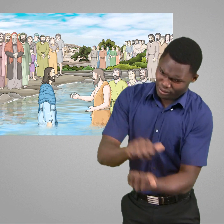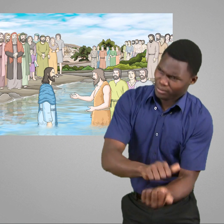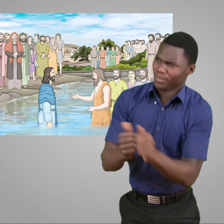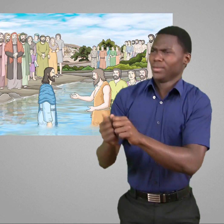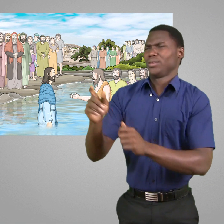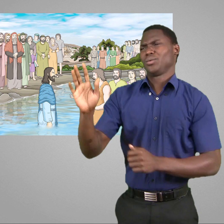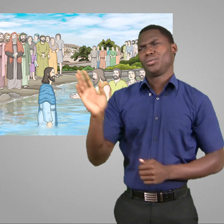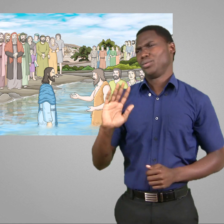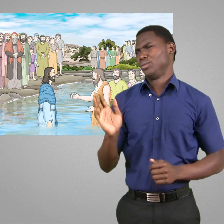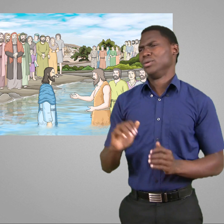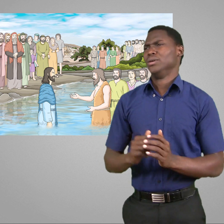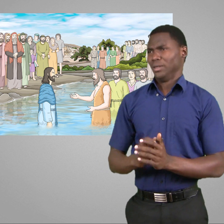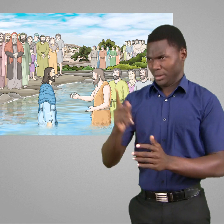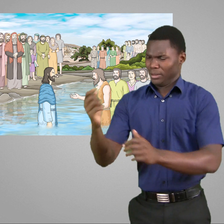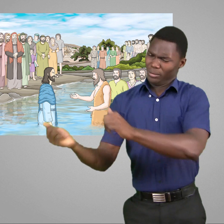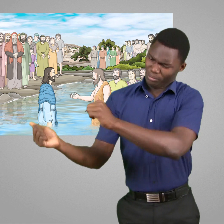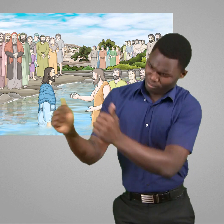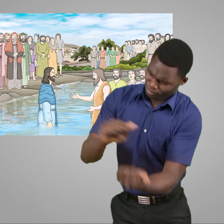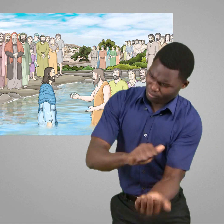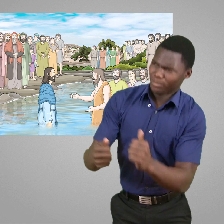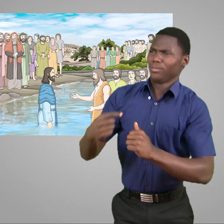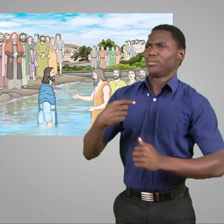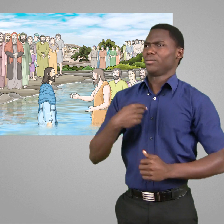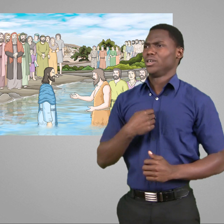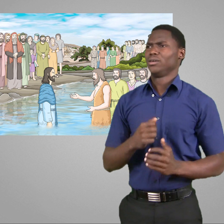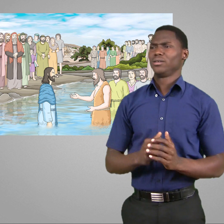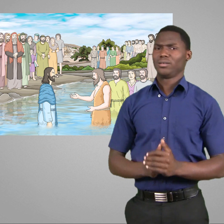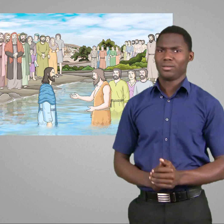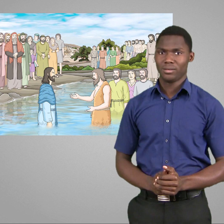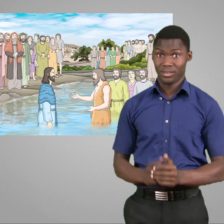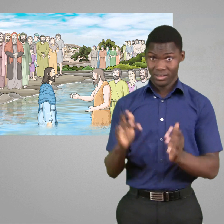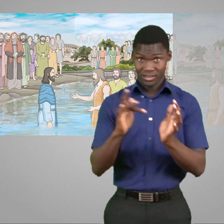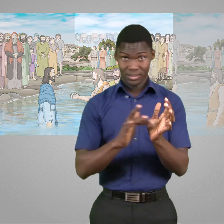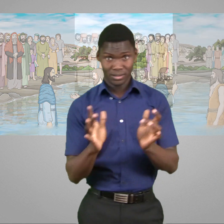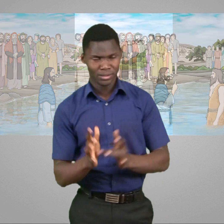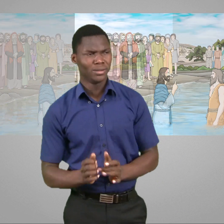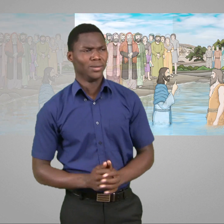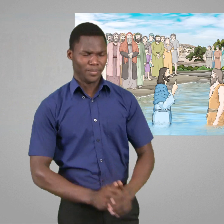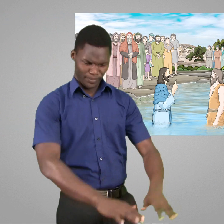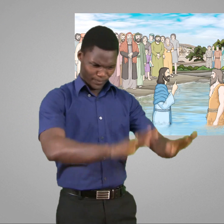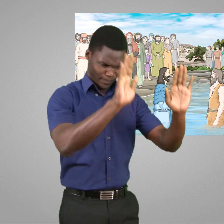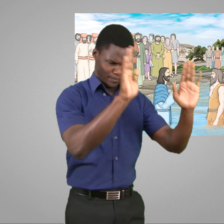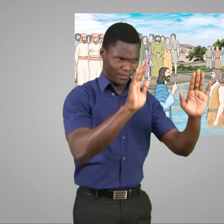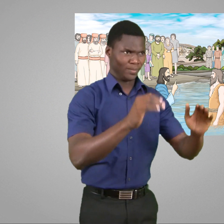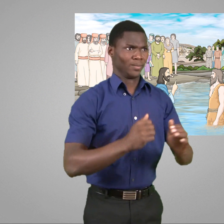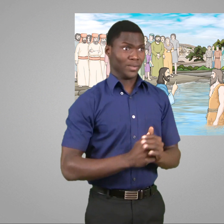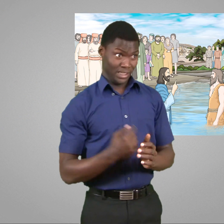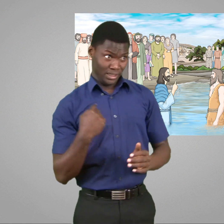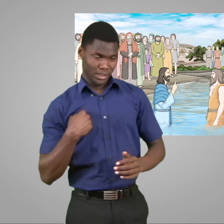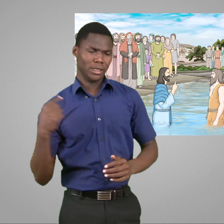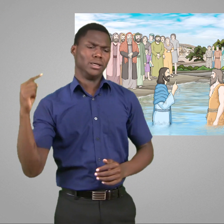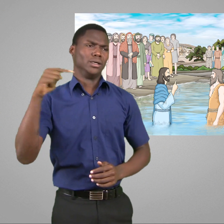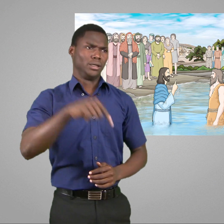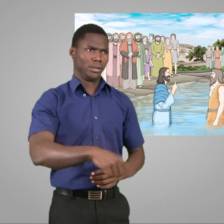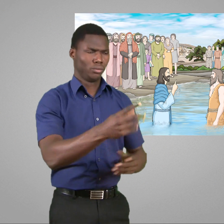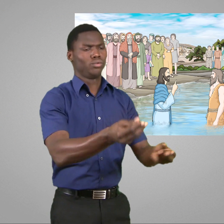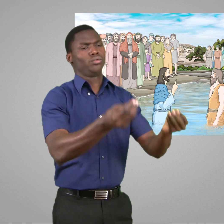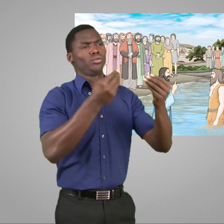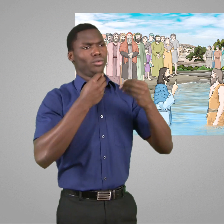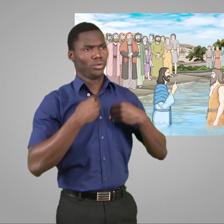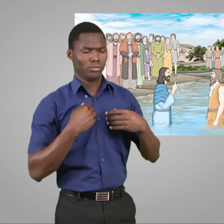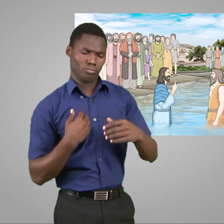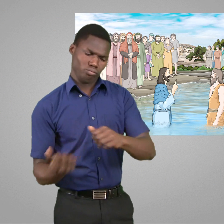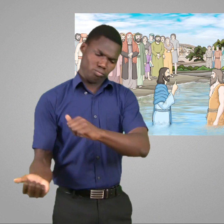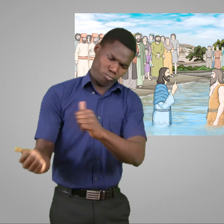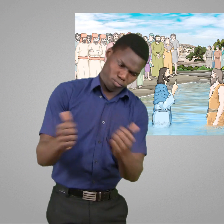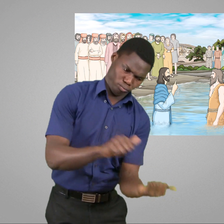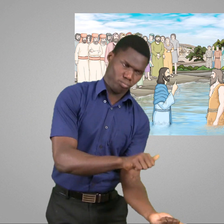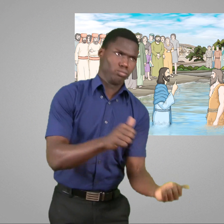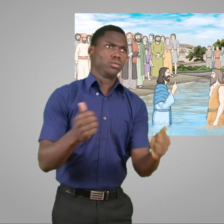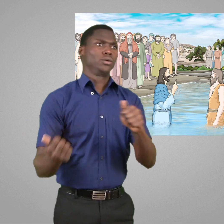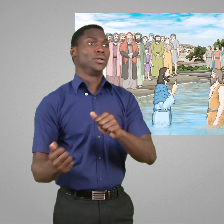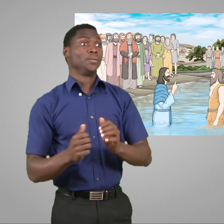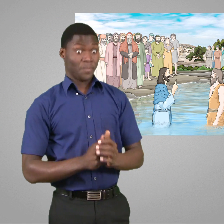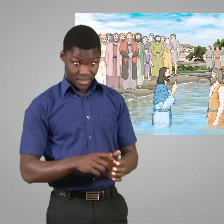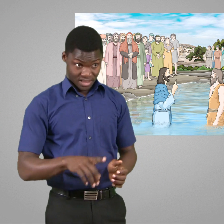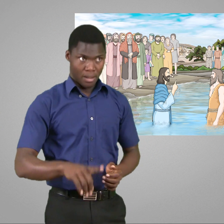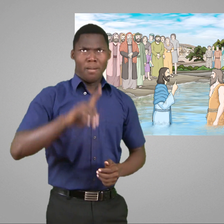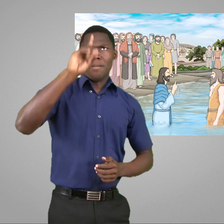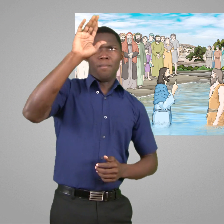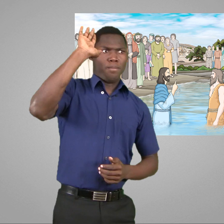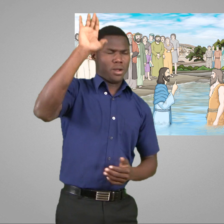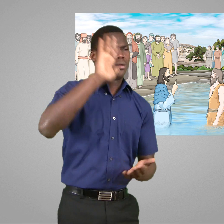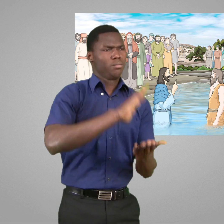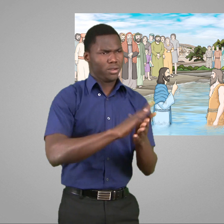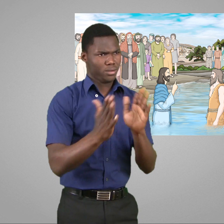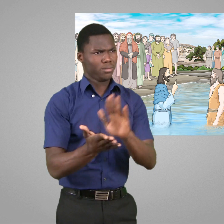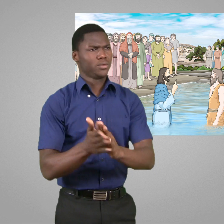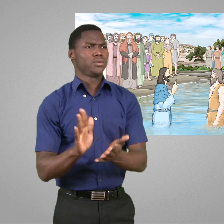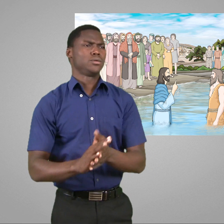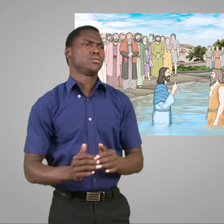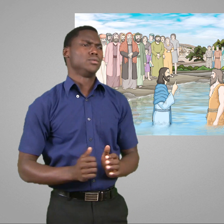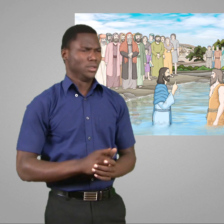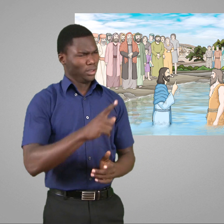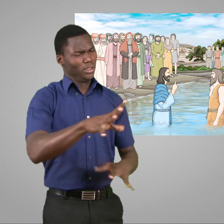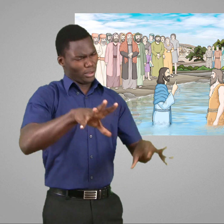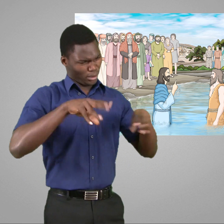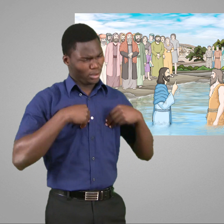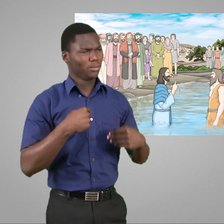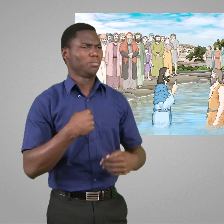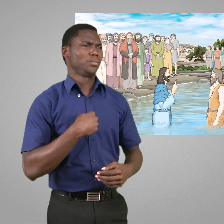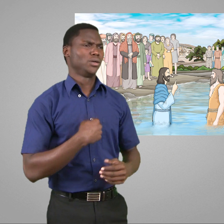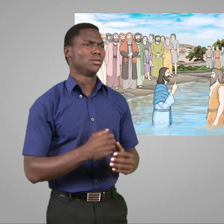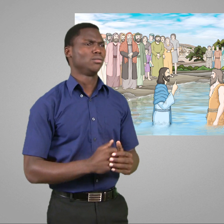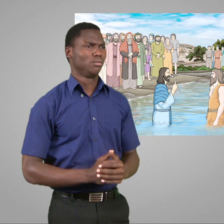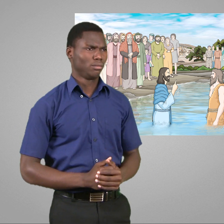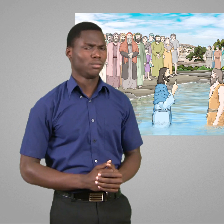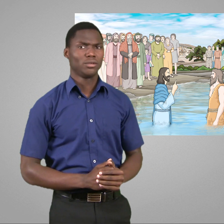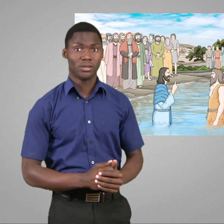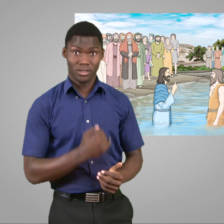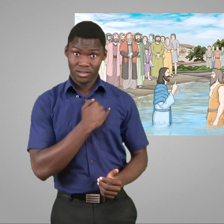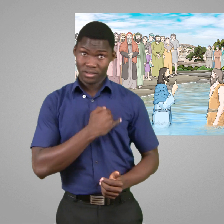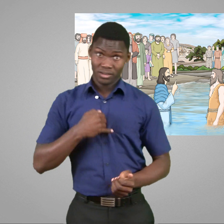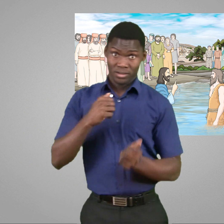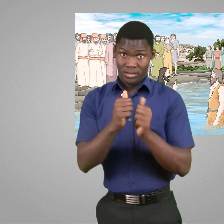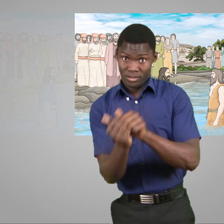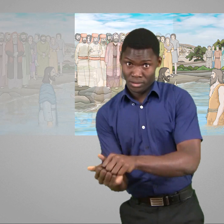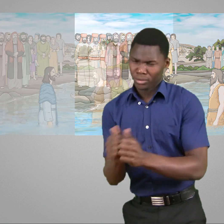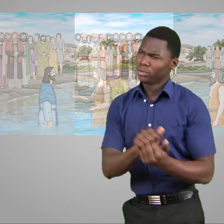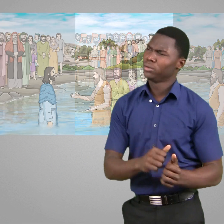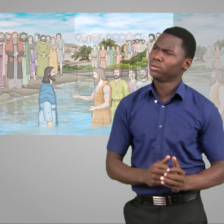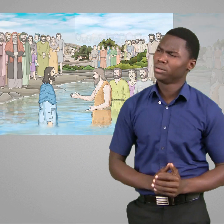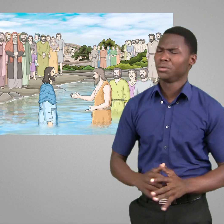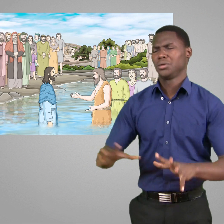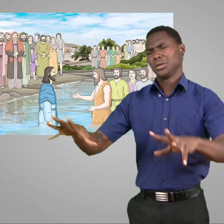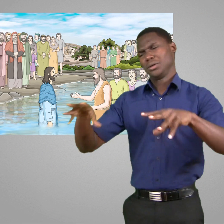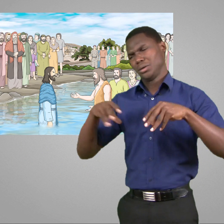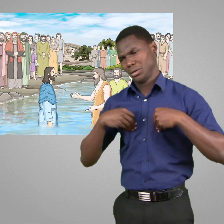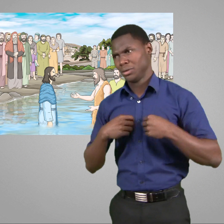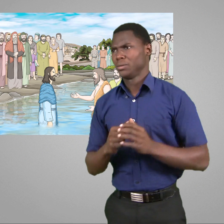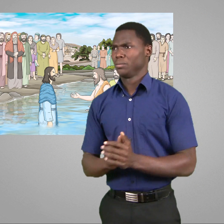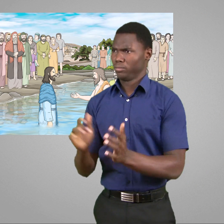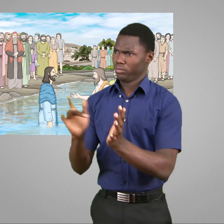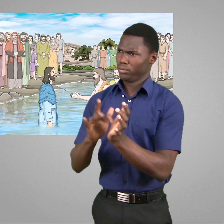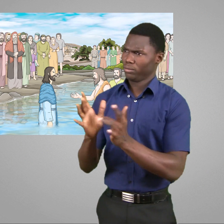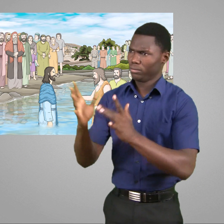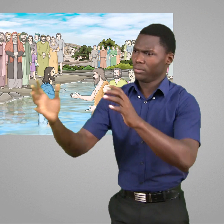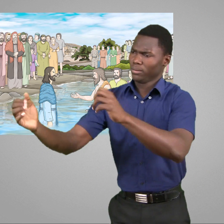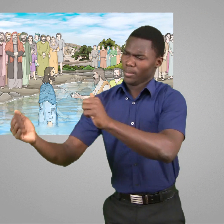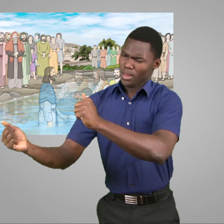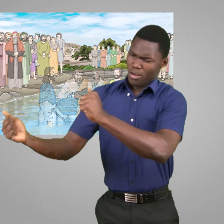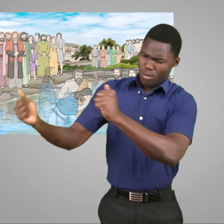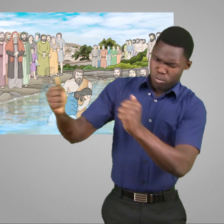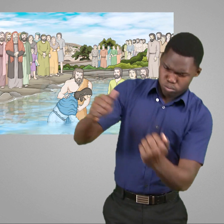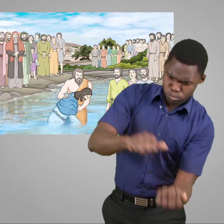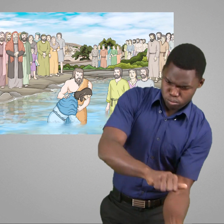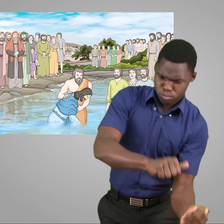“It is fitting for us to fulfill all righteousness in this way.” Then John permitted Him.